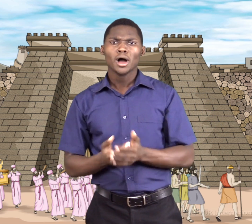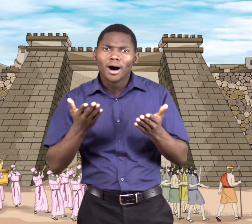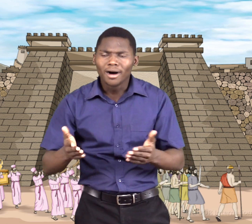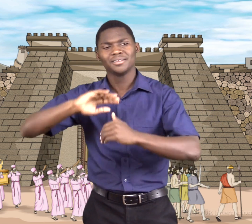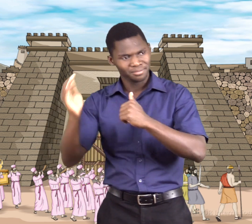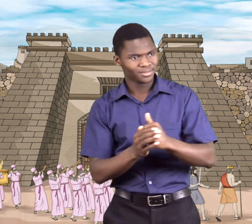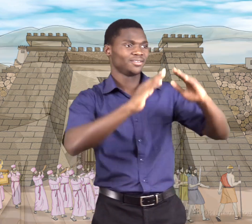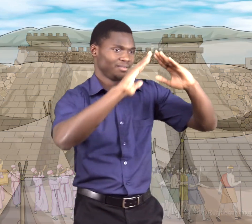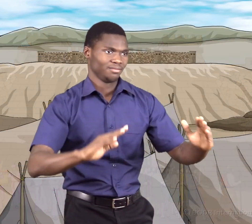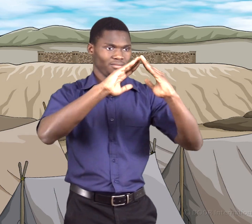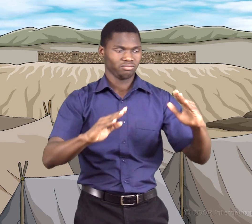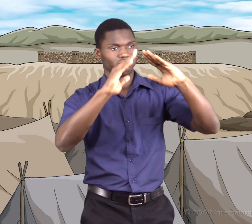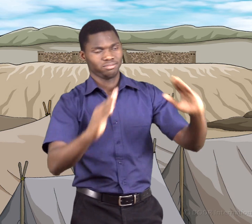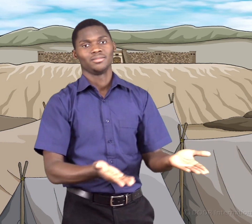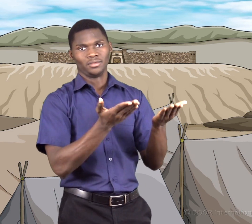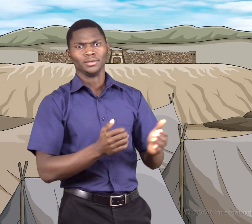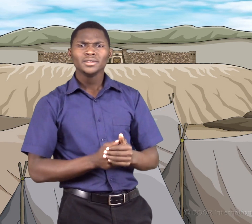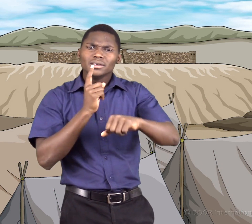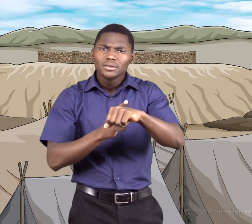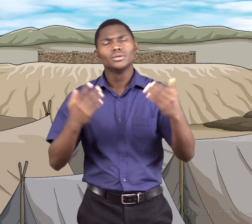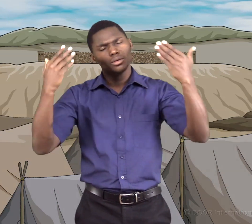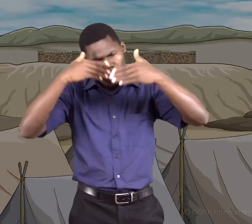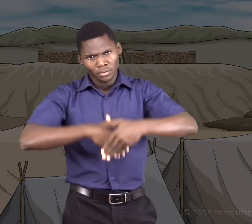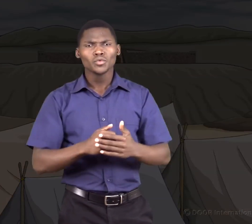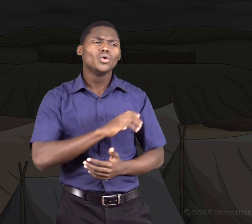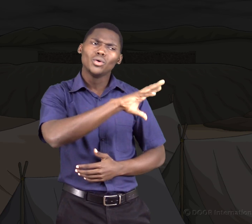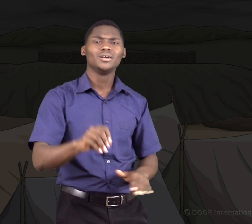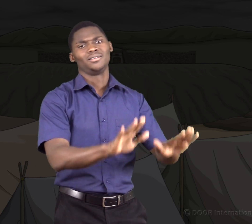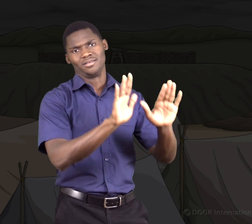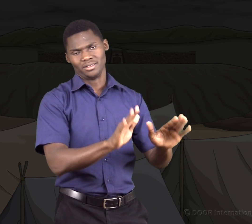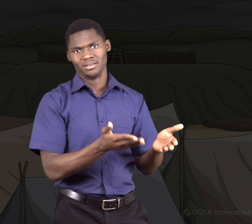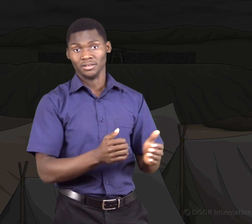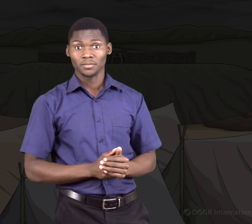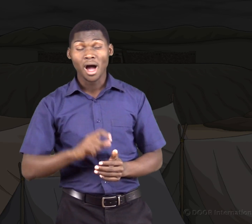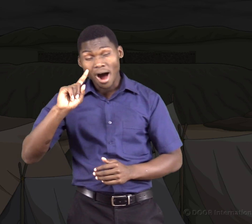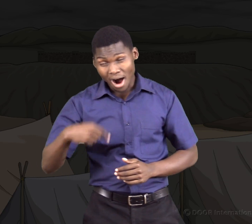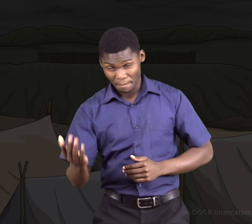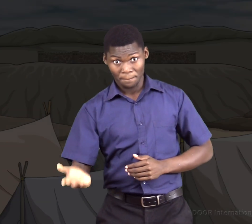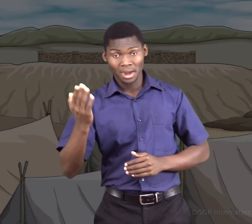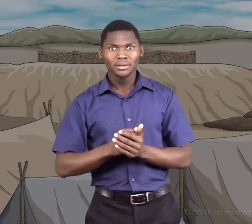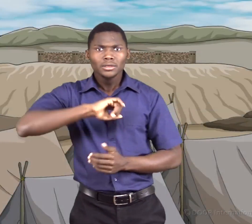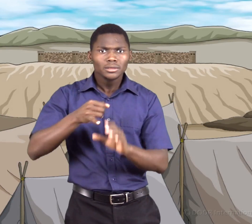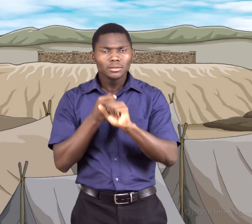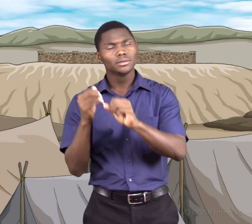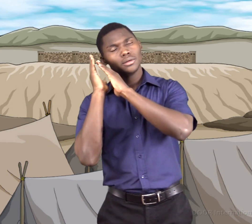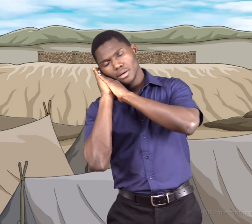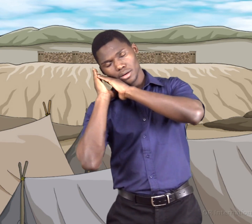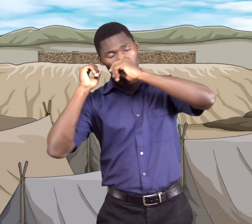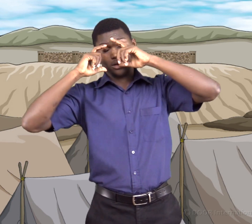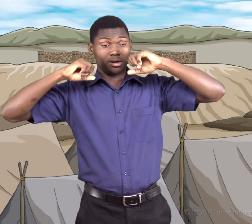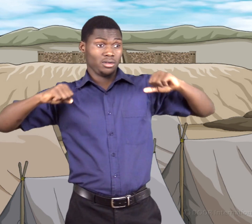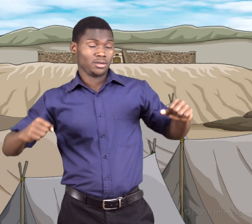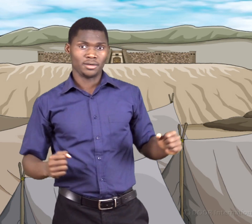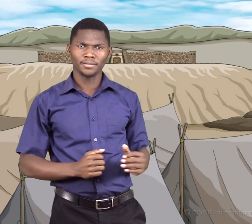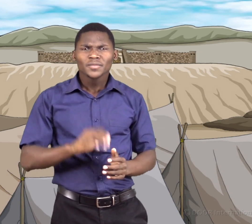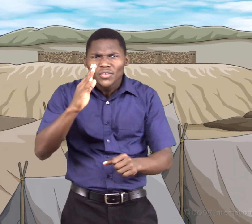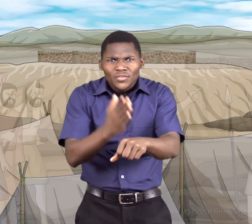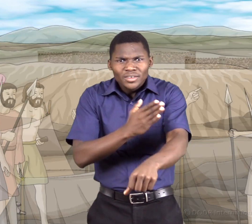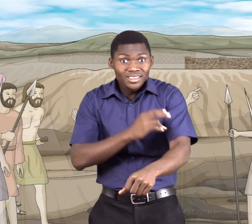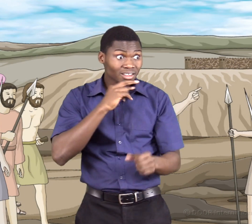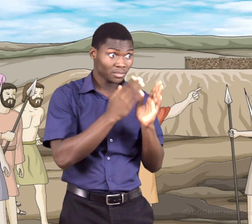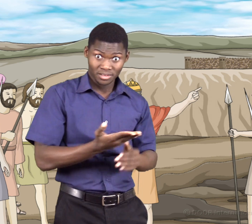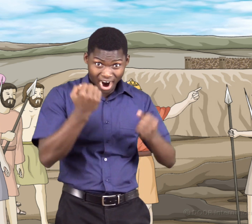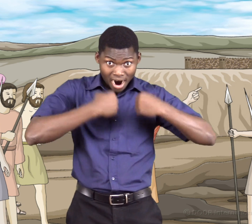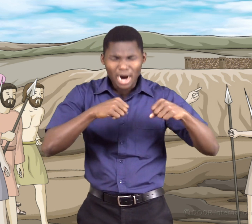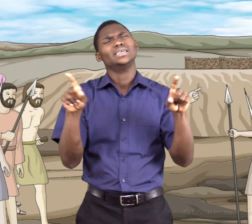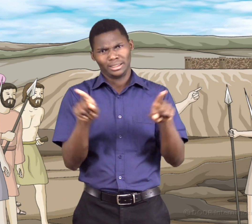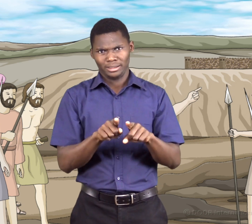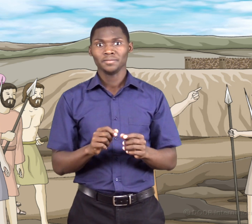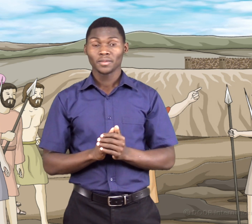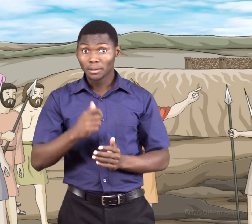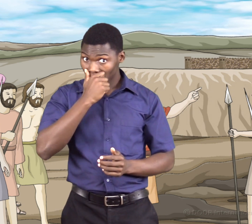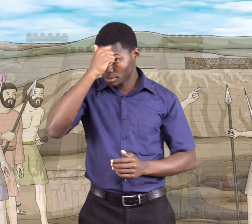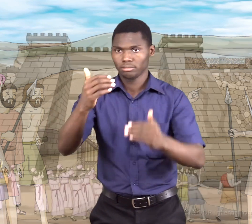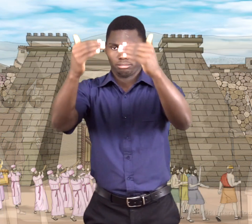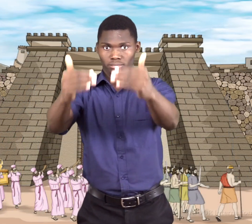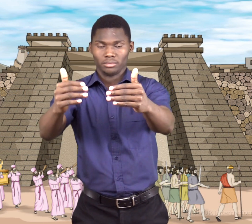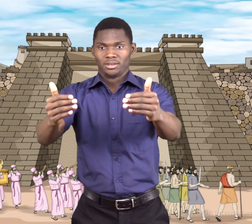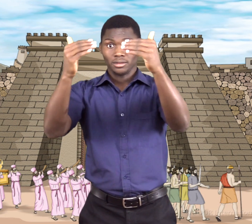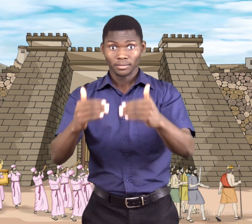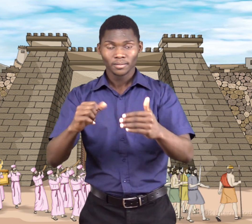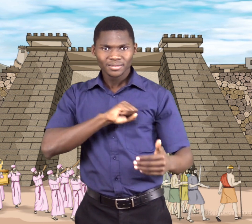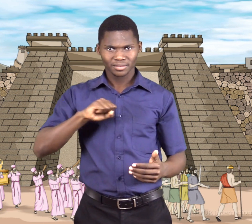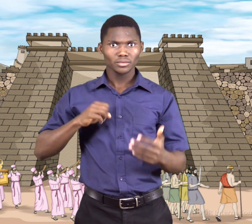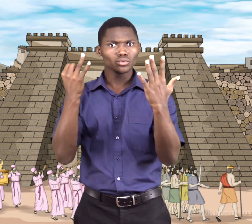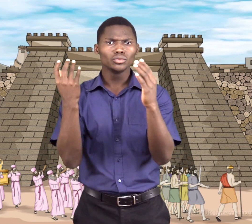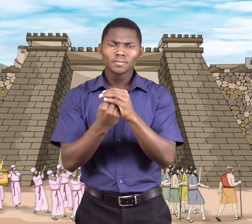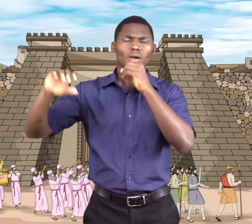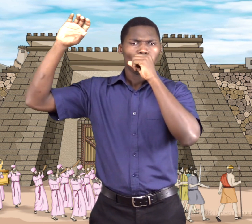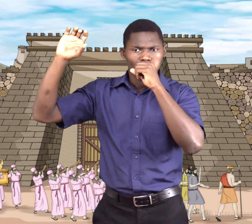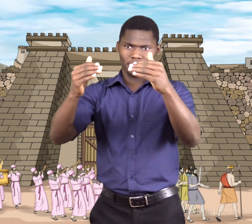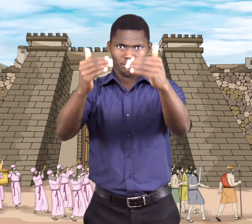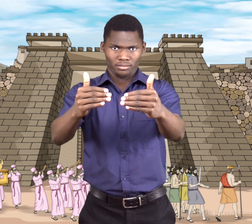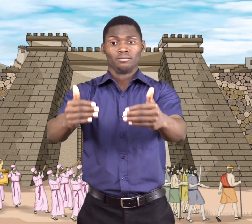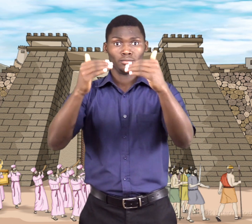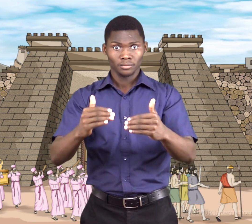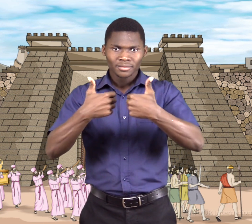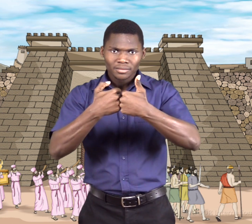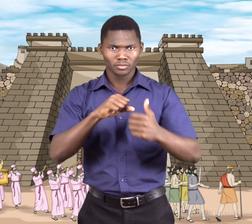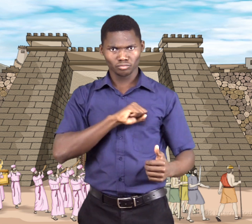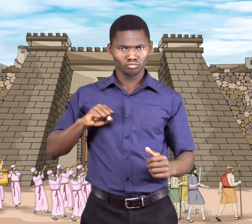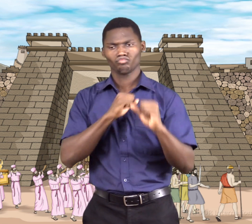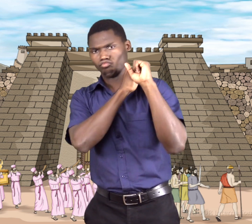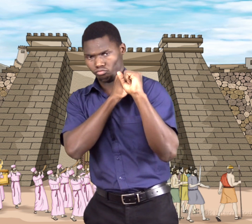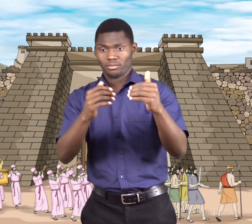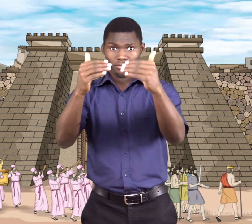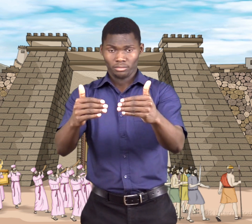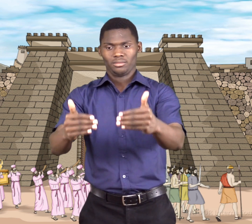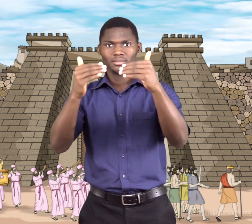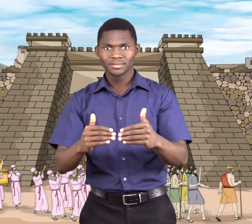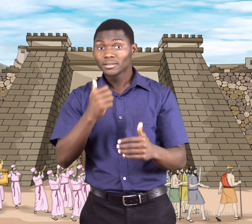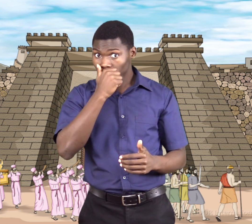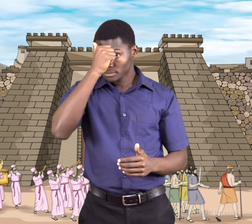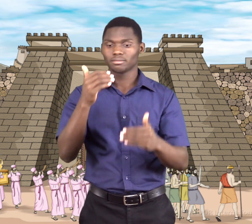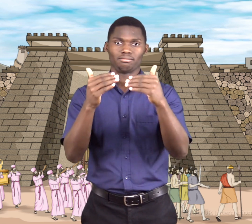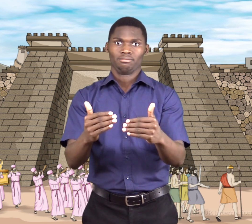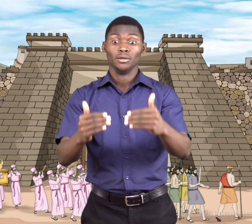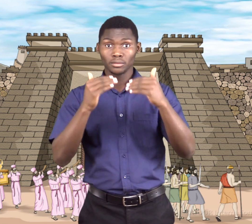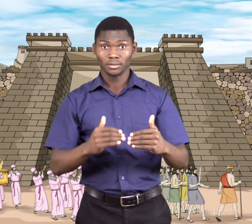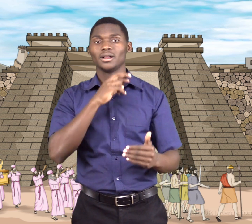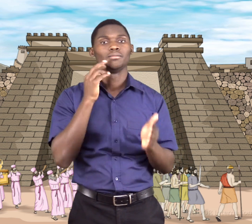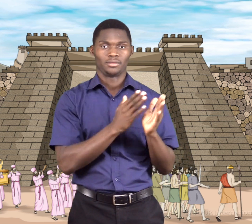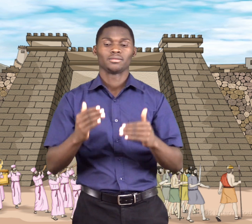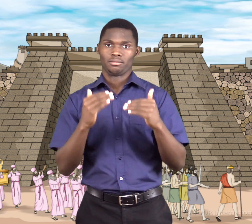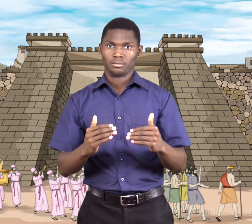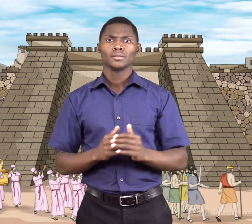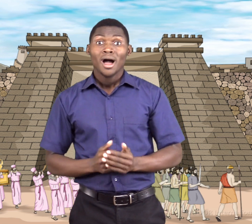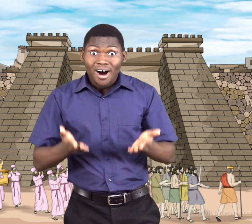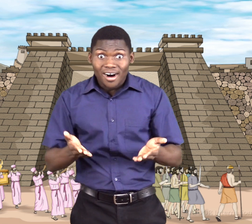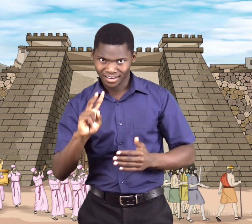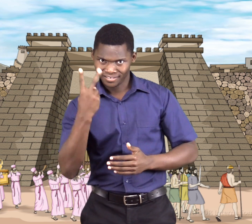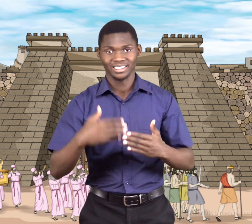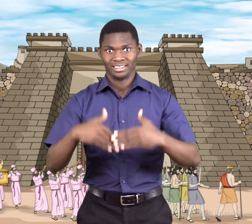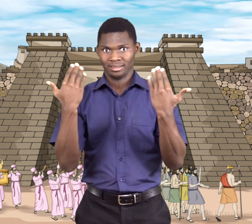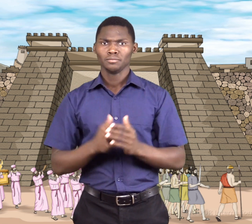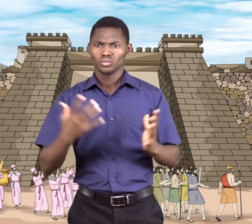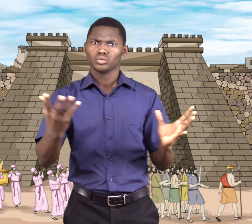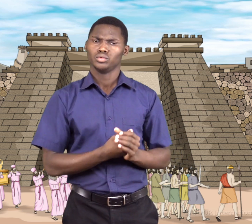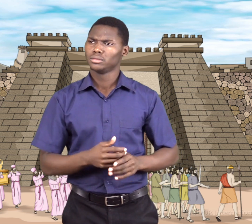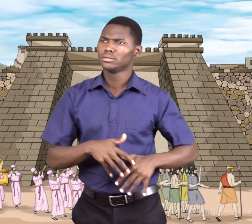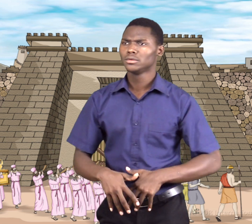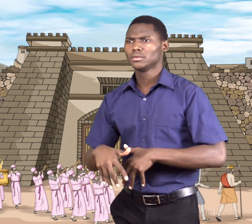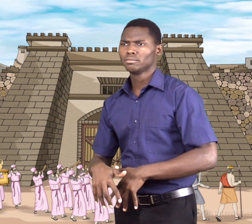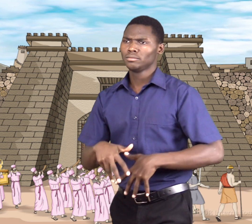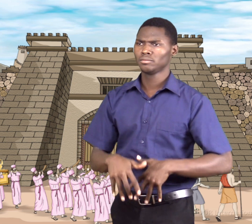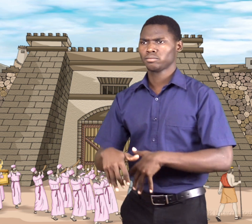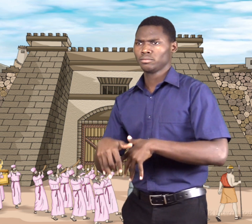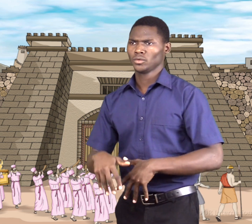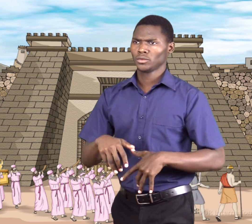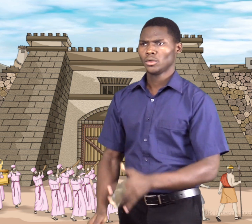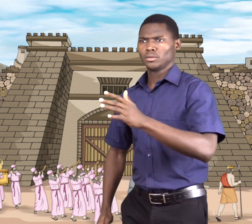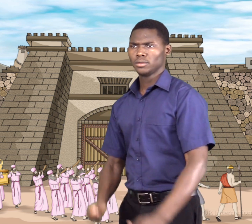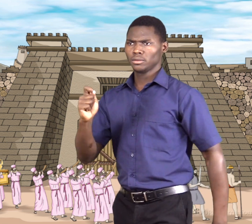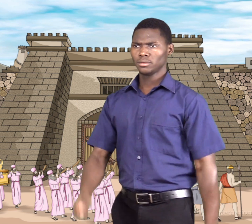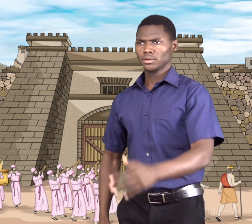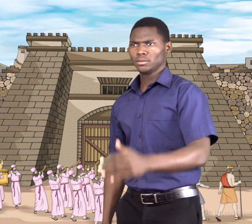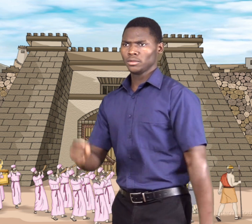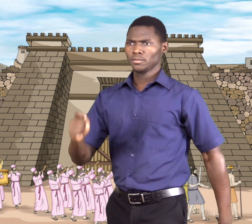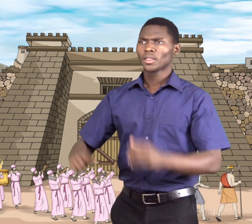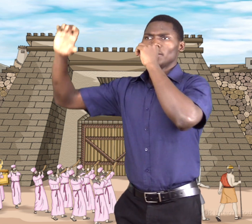And the people returned to the camp and spent the night there. Joshua got up early the next morning, and the priests took the ark of the LORD. And the seven priests carrying seven rams’ horns kept marching ahead of the ark of the LORD and blowing the horns.